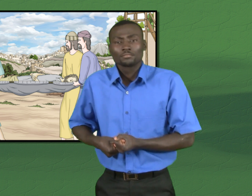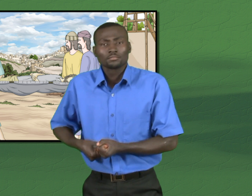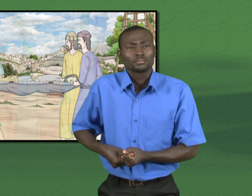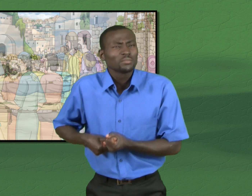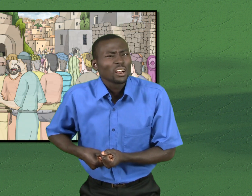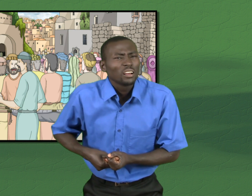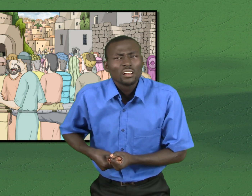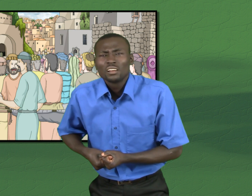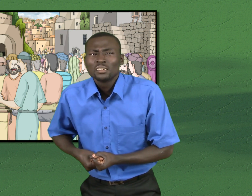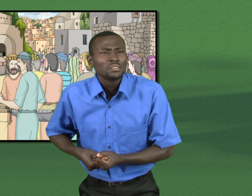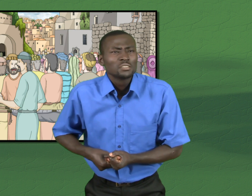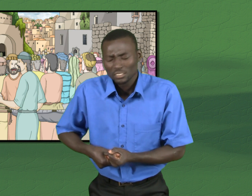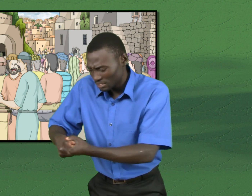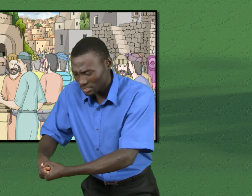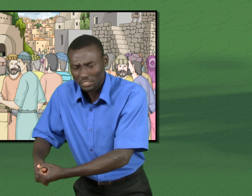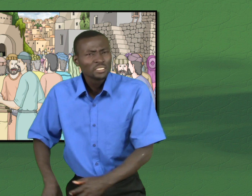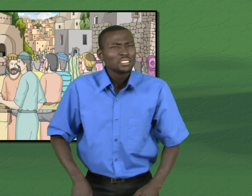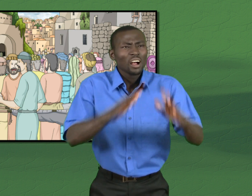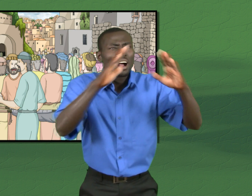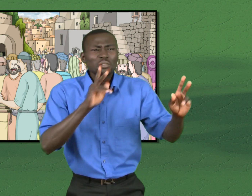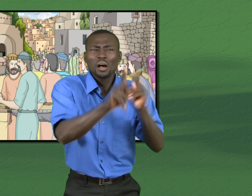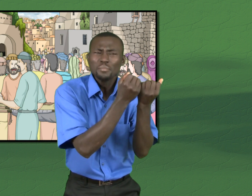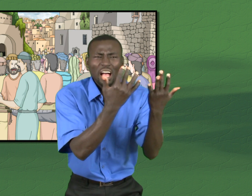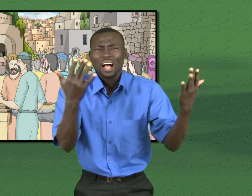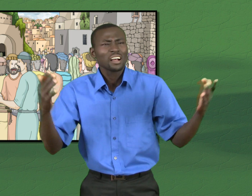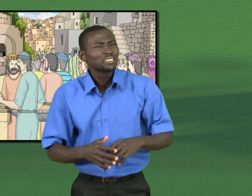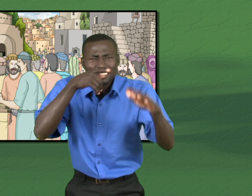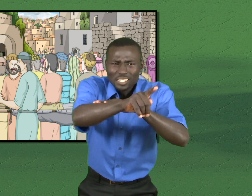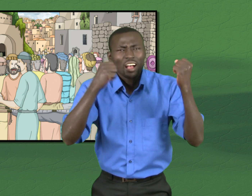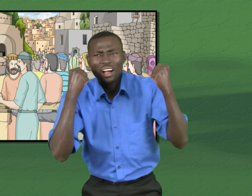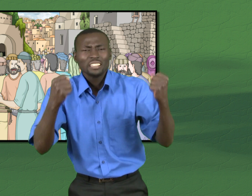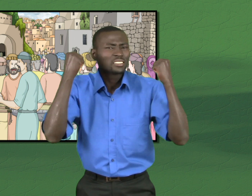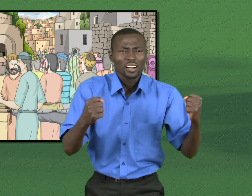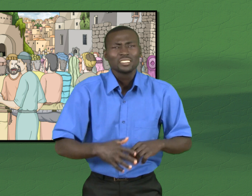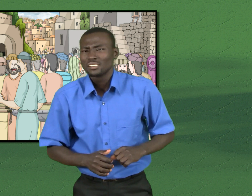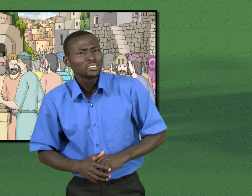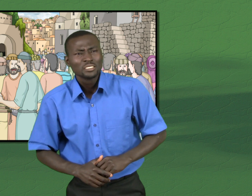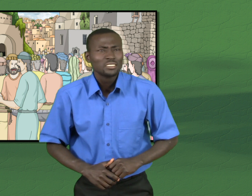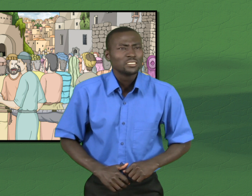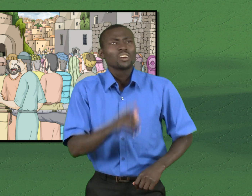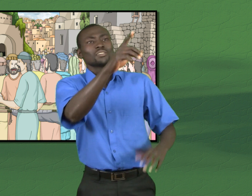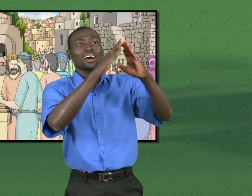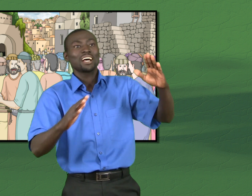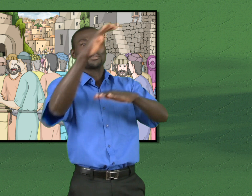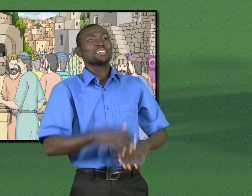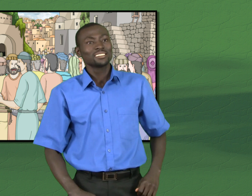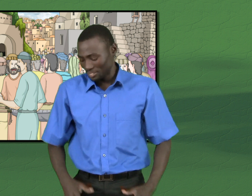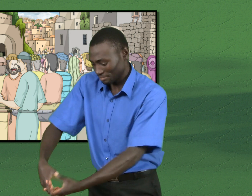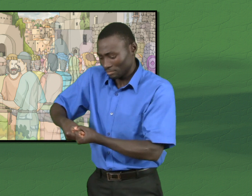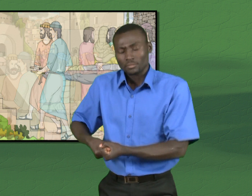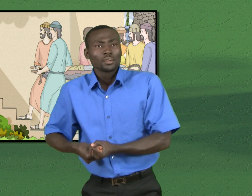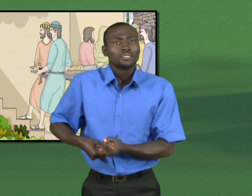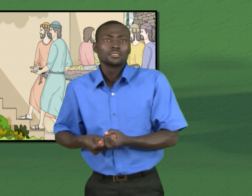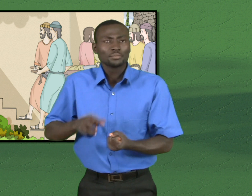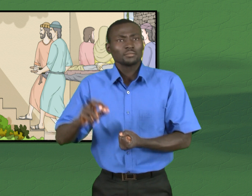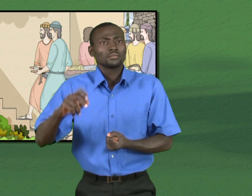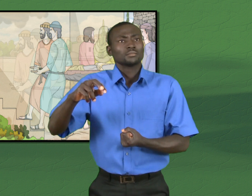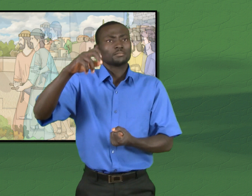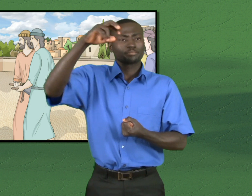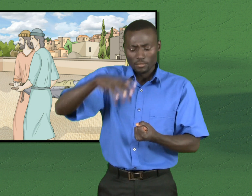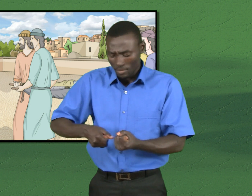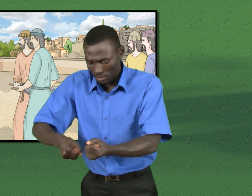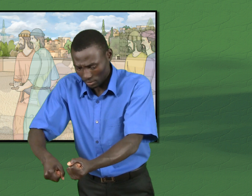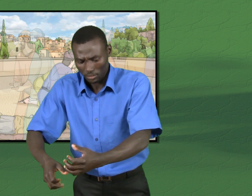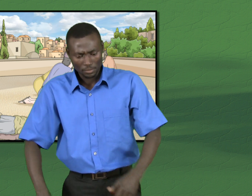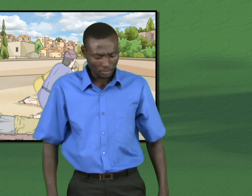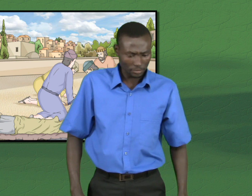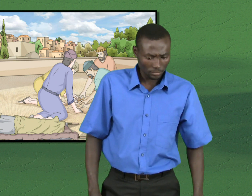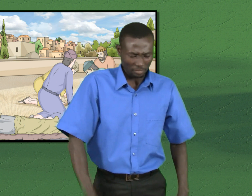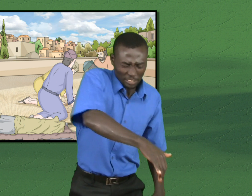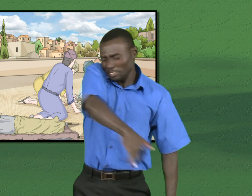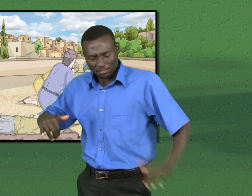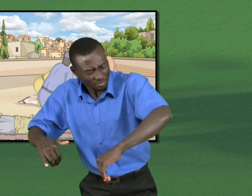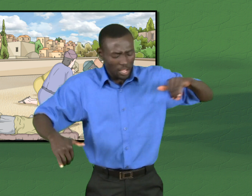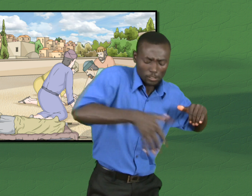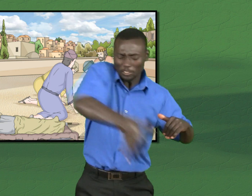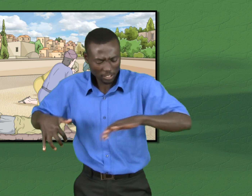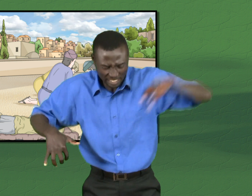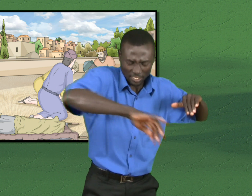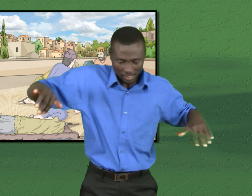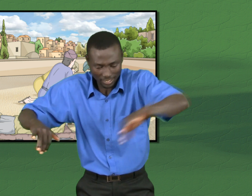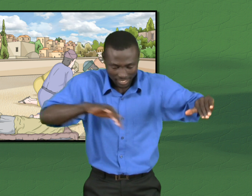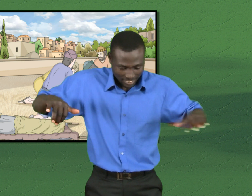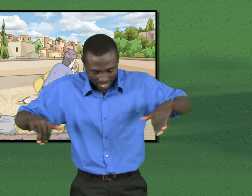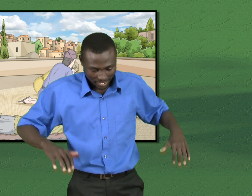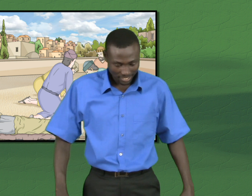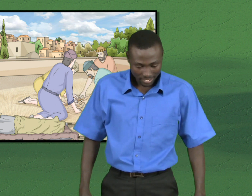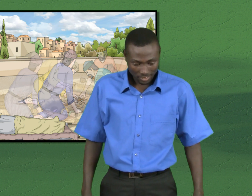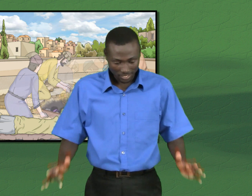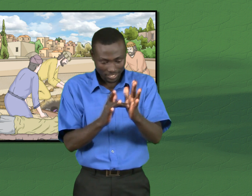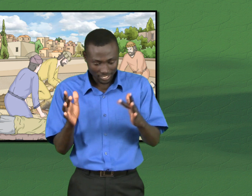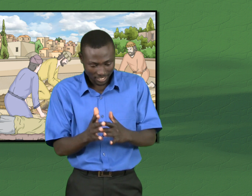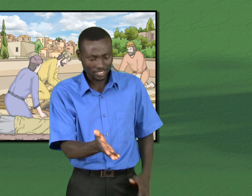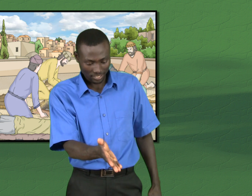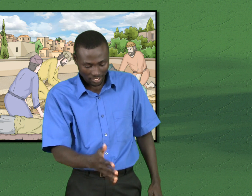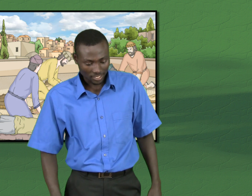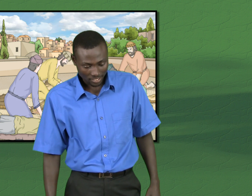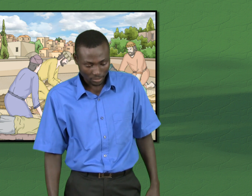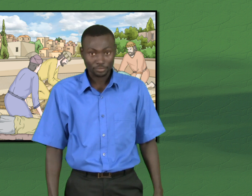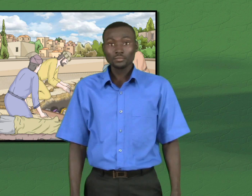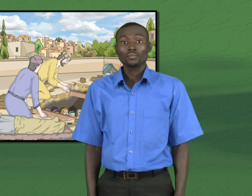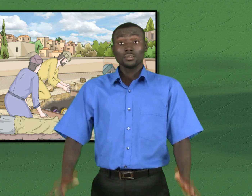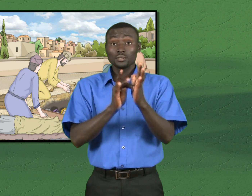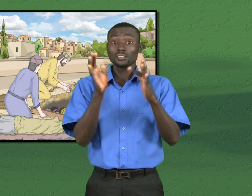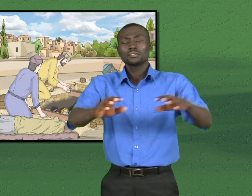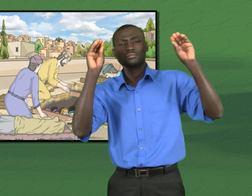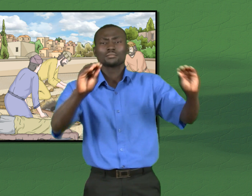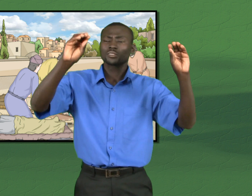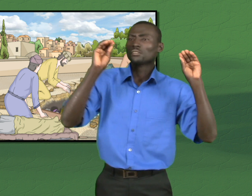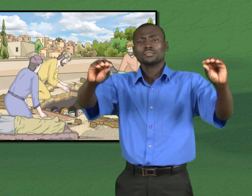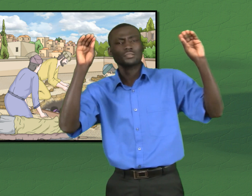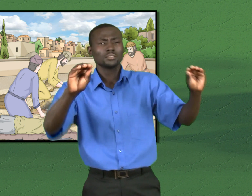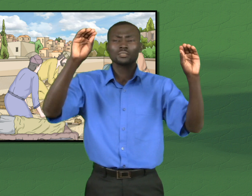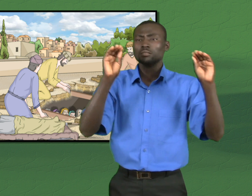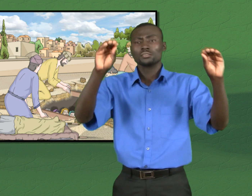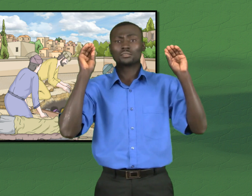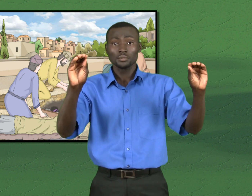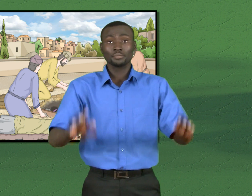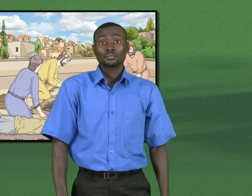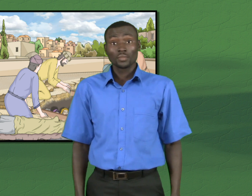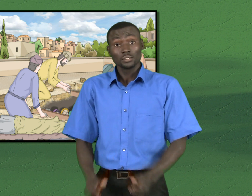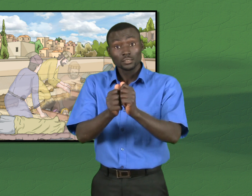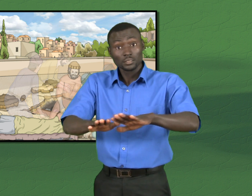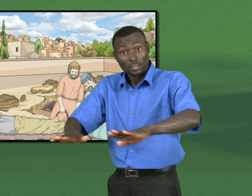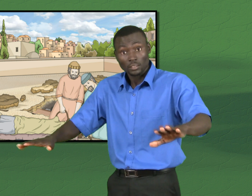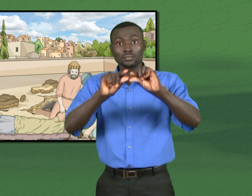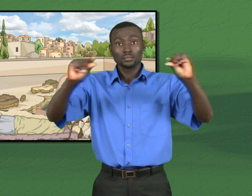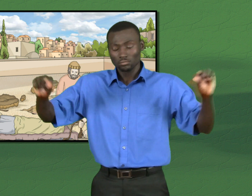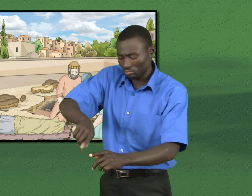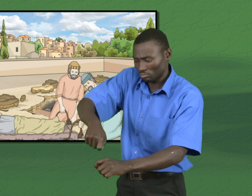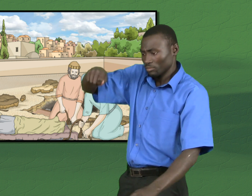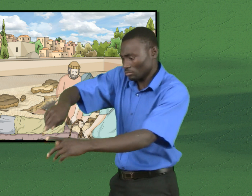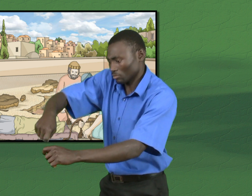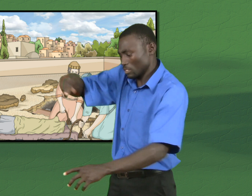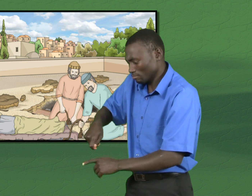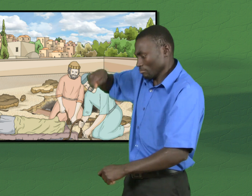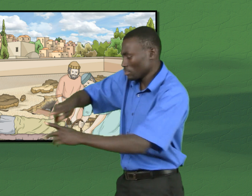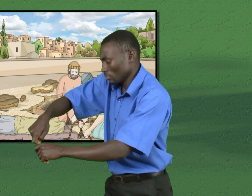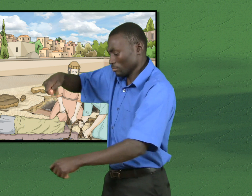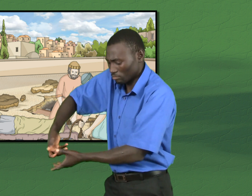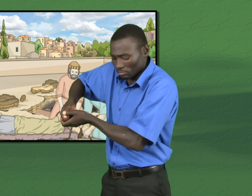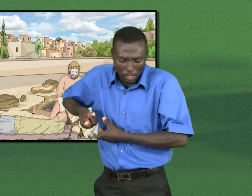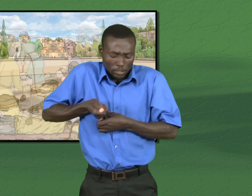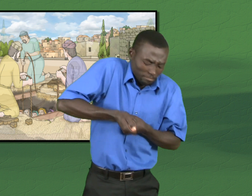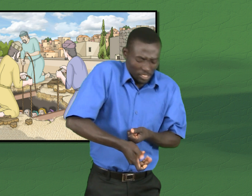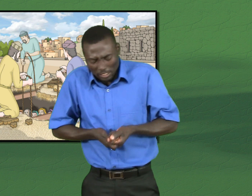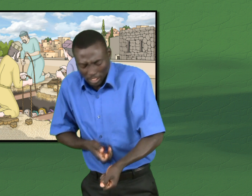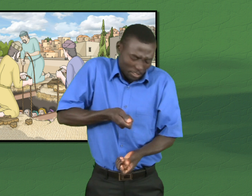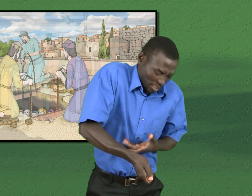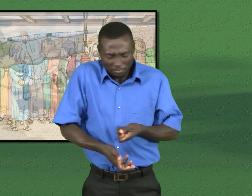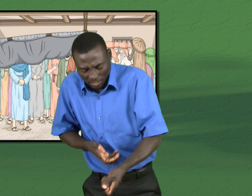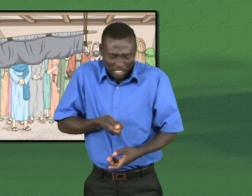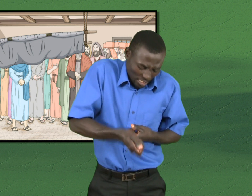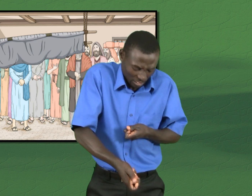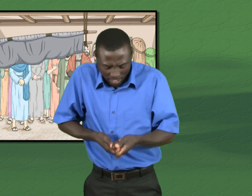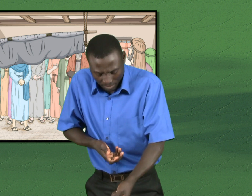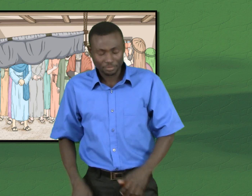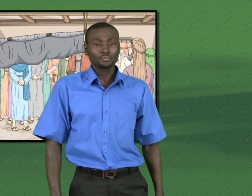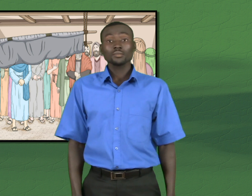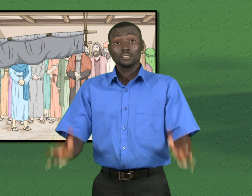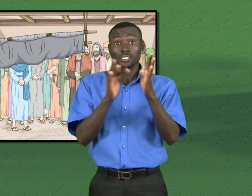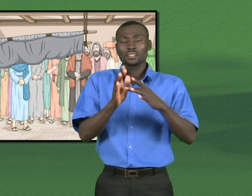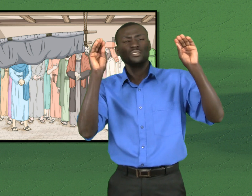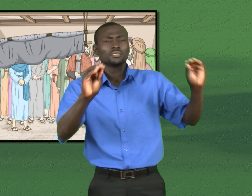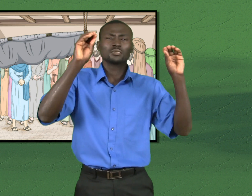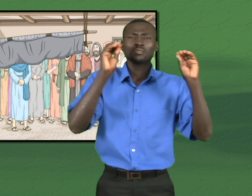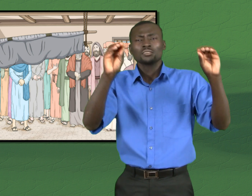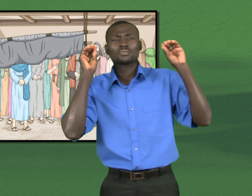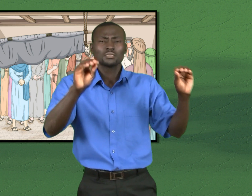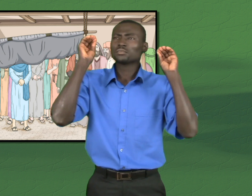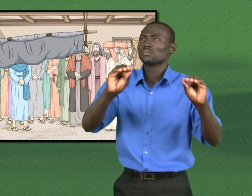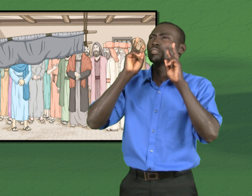Since they were unable to get to Jesus through the crowd, they uncovered the roof above Him, made an opening, and lowered the paralytic on his mat.